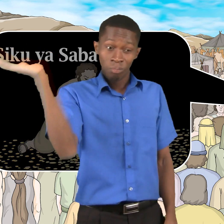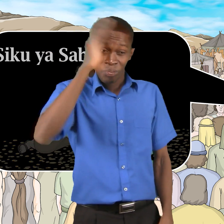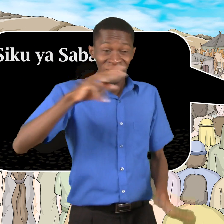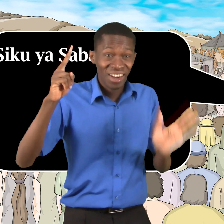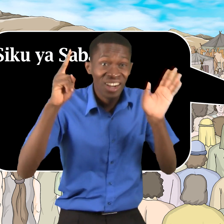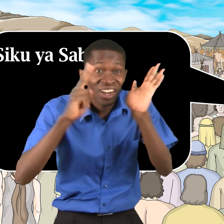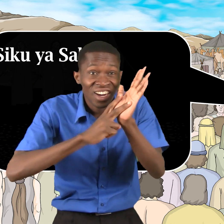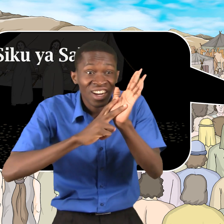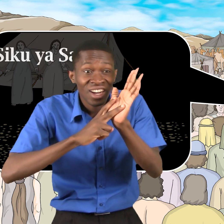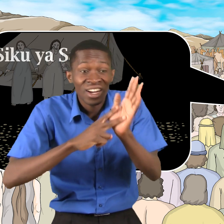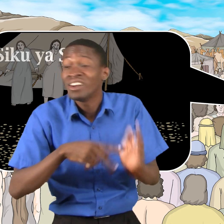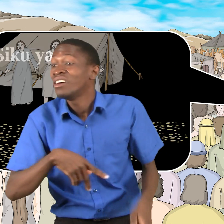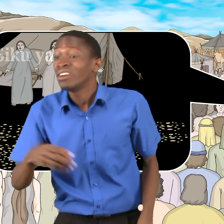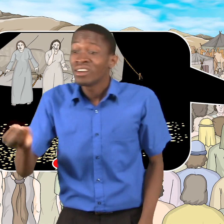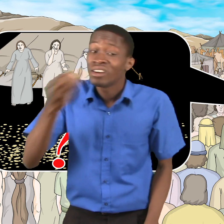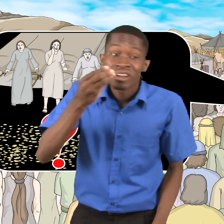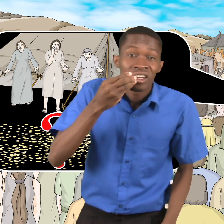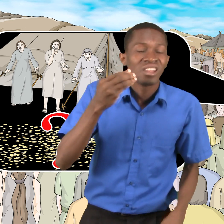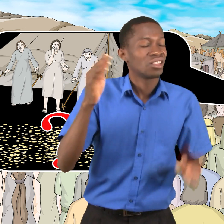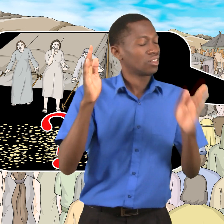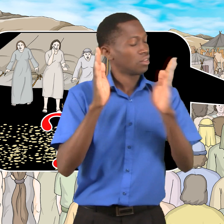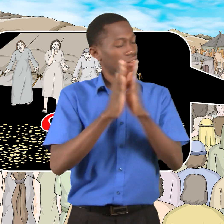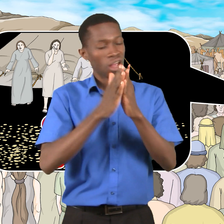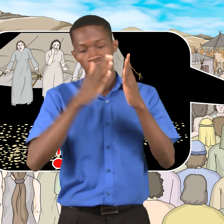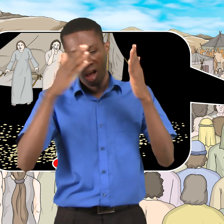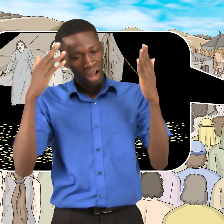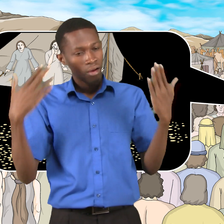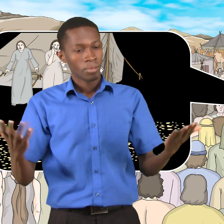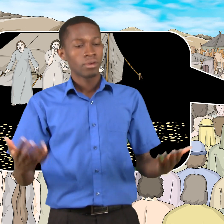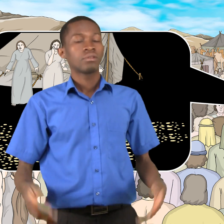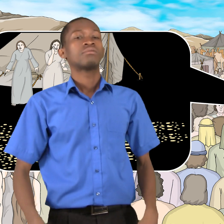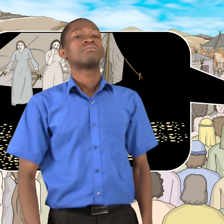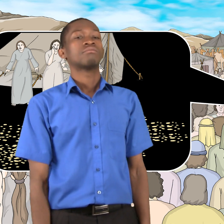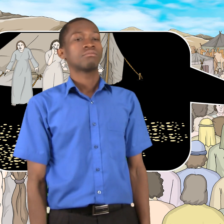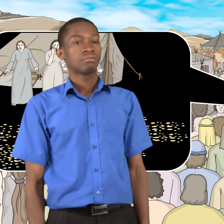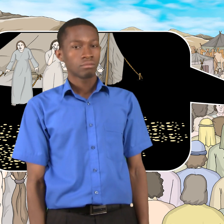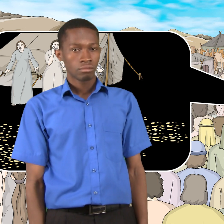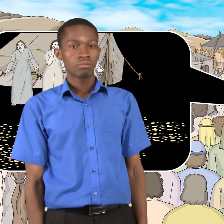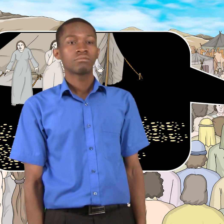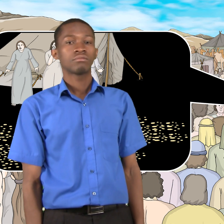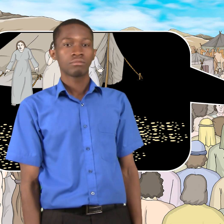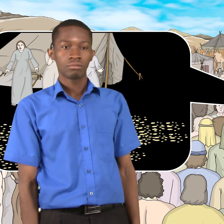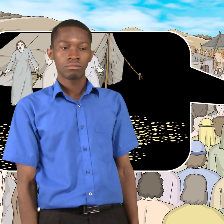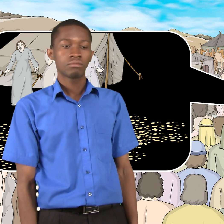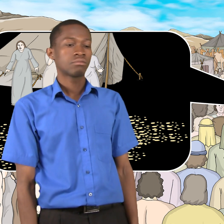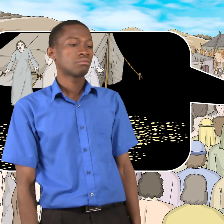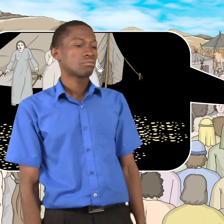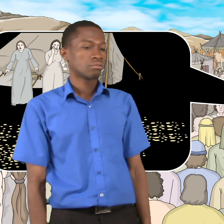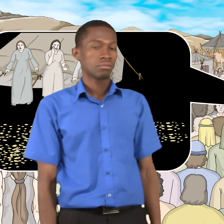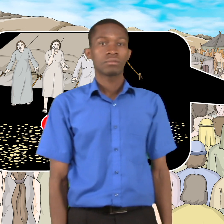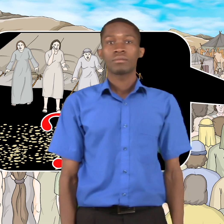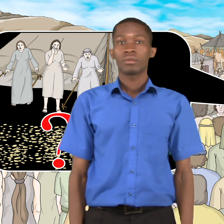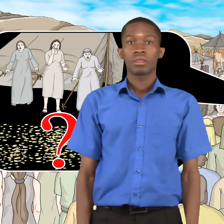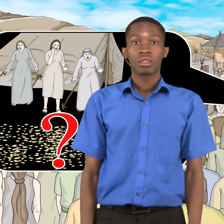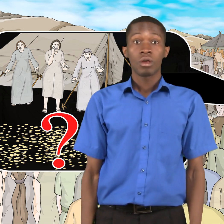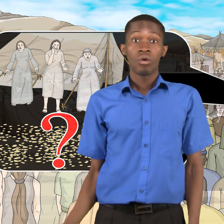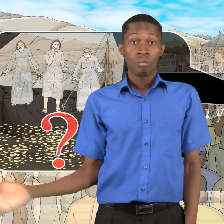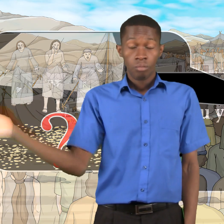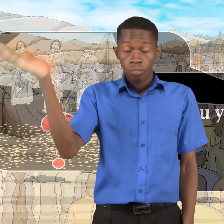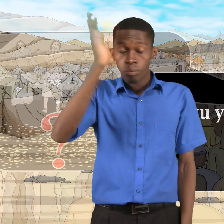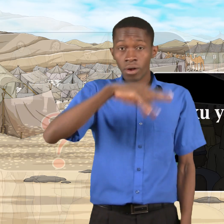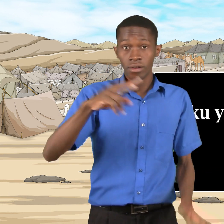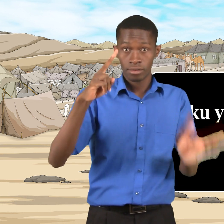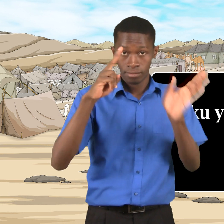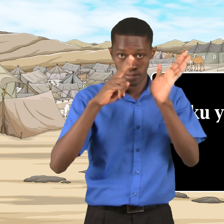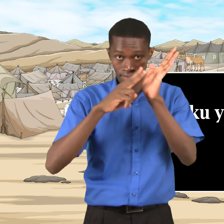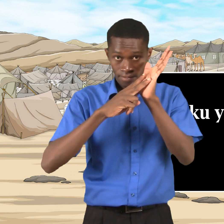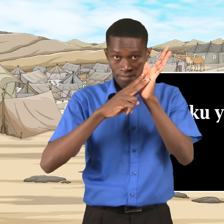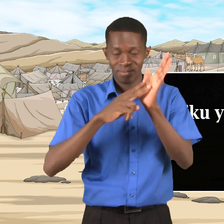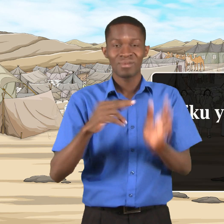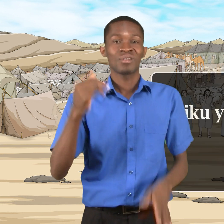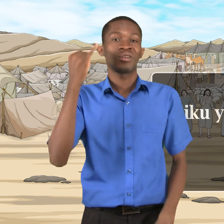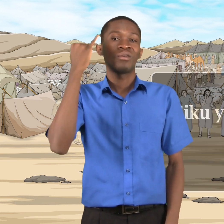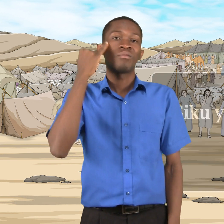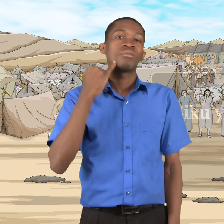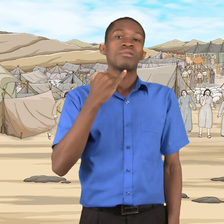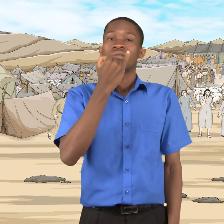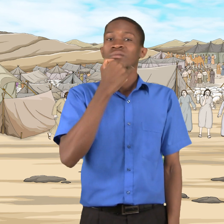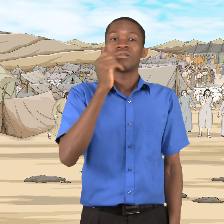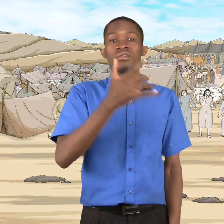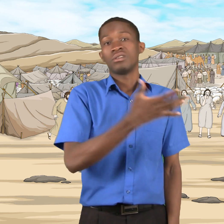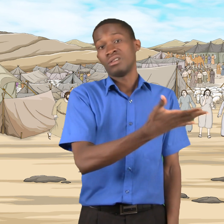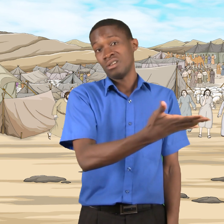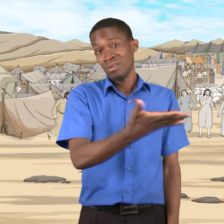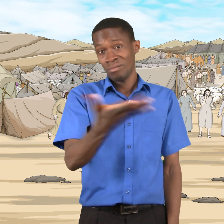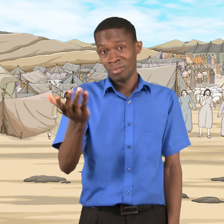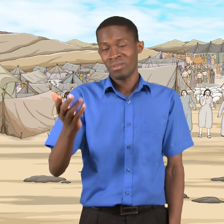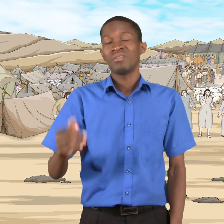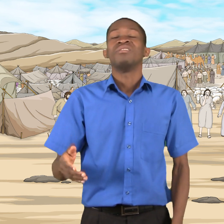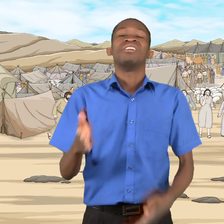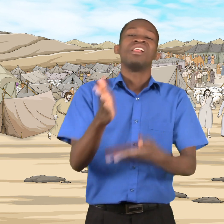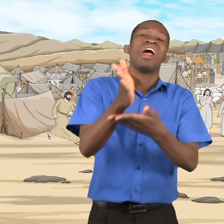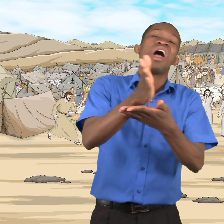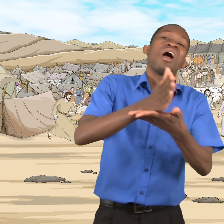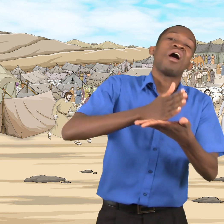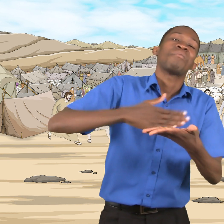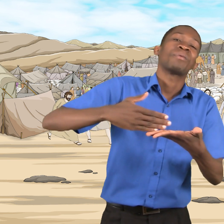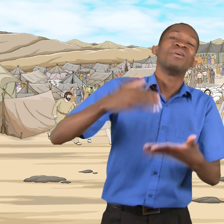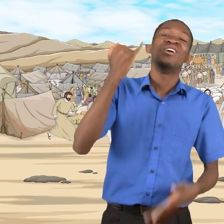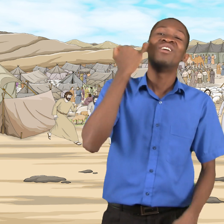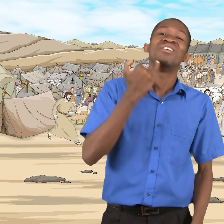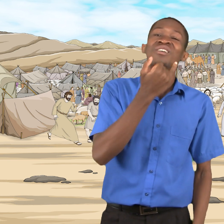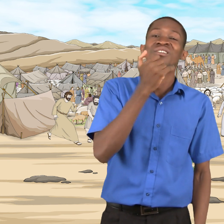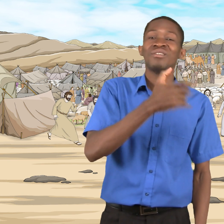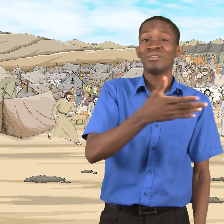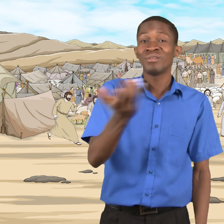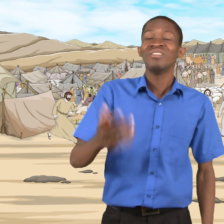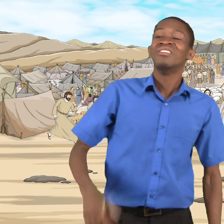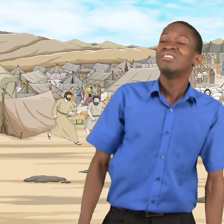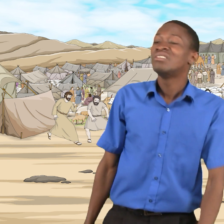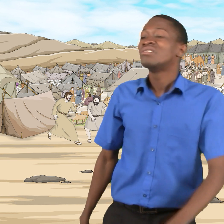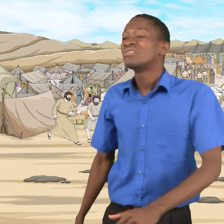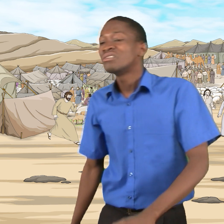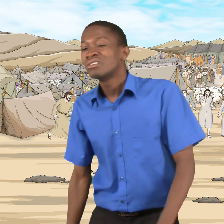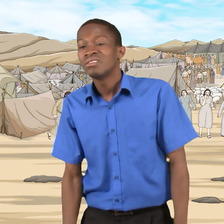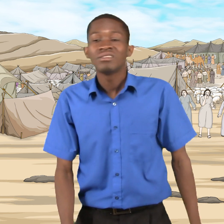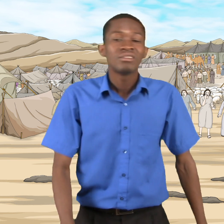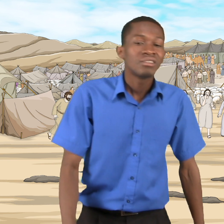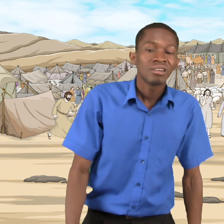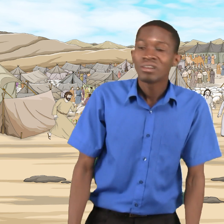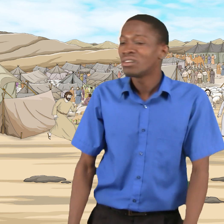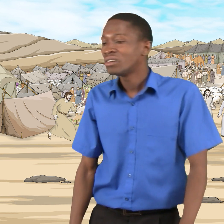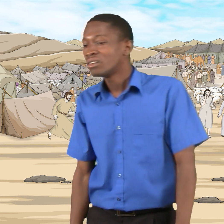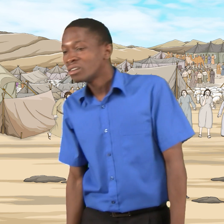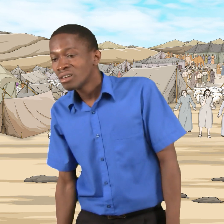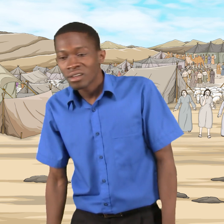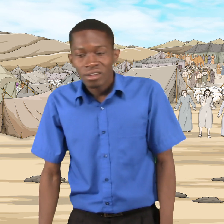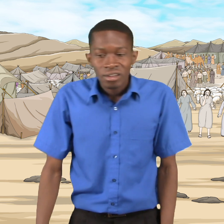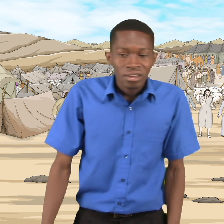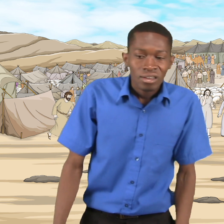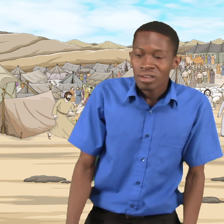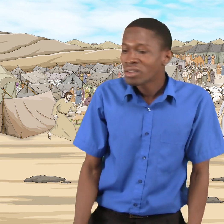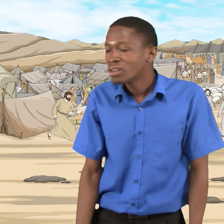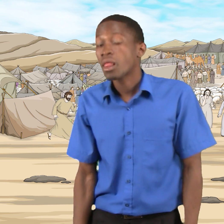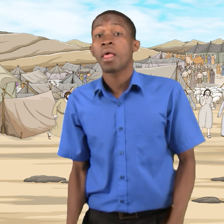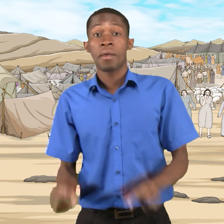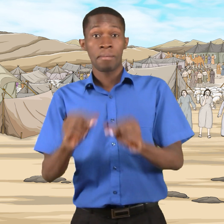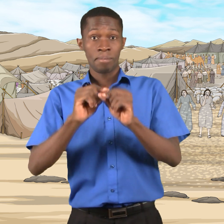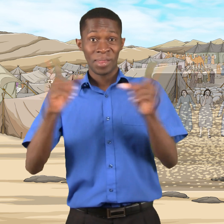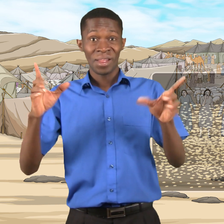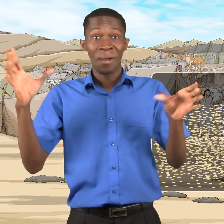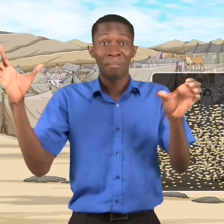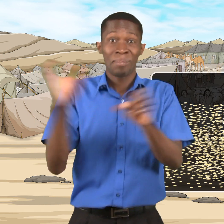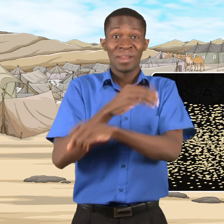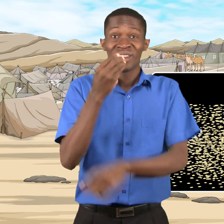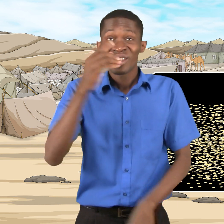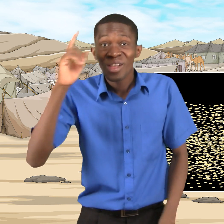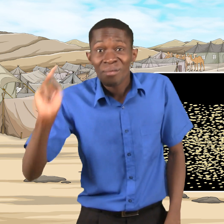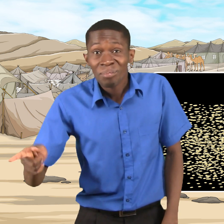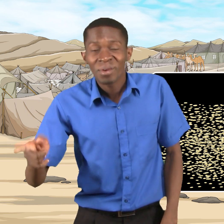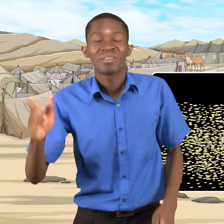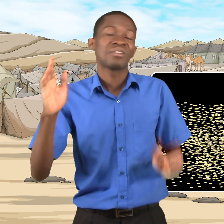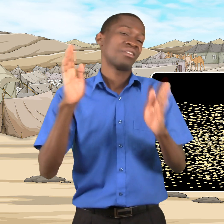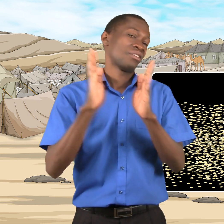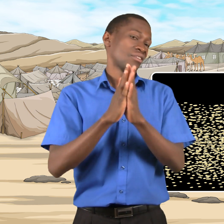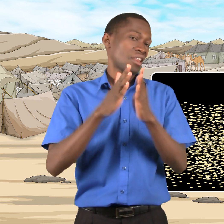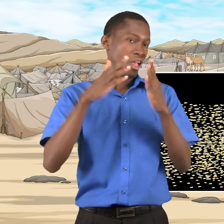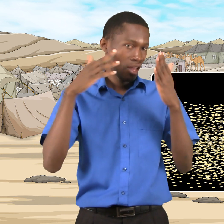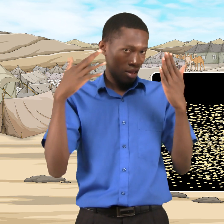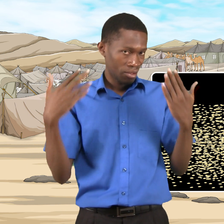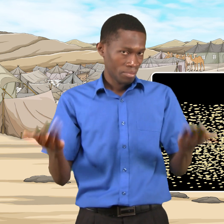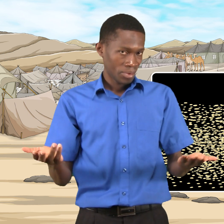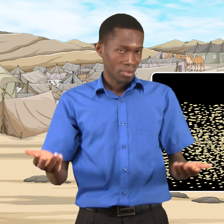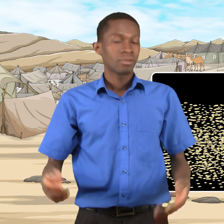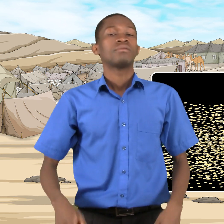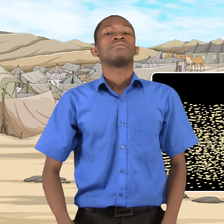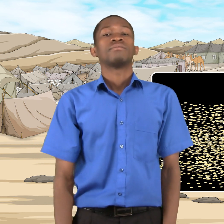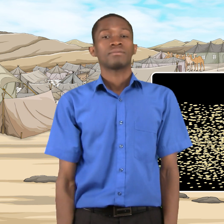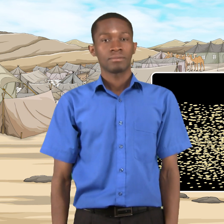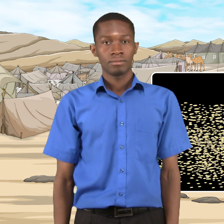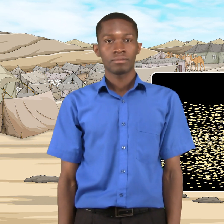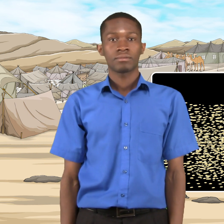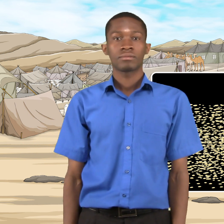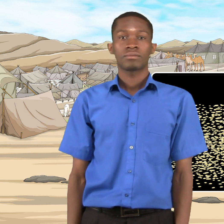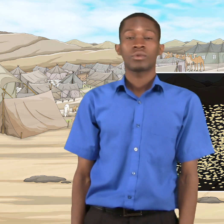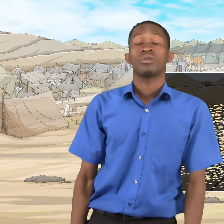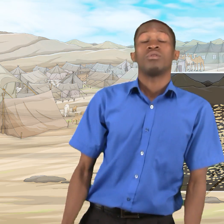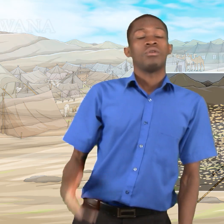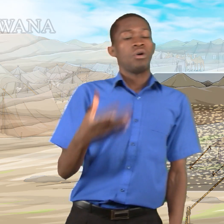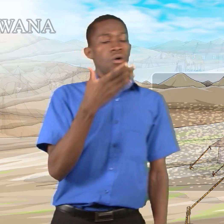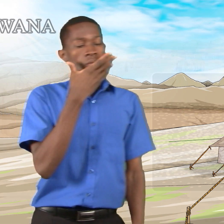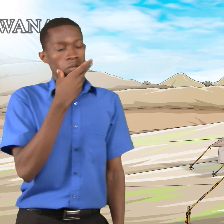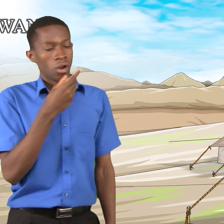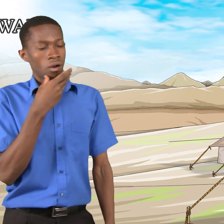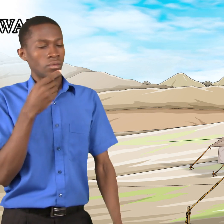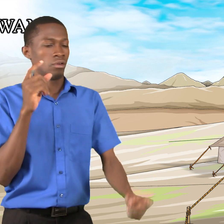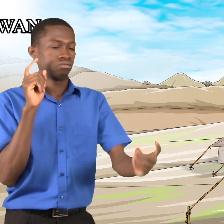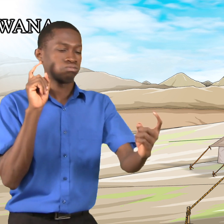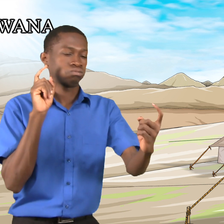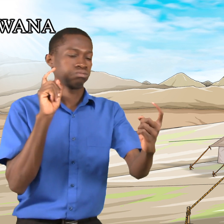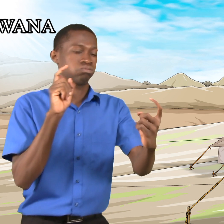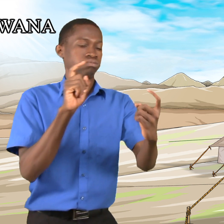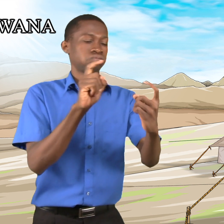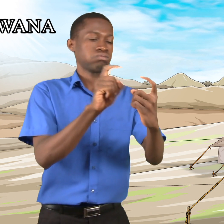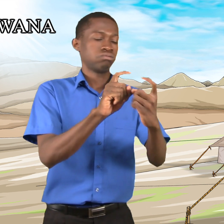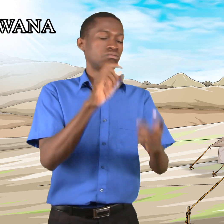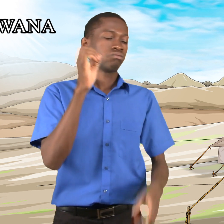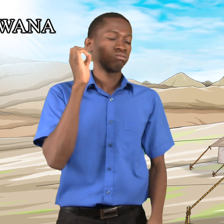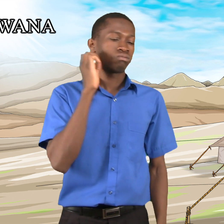Yet on the seventh day some of the people went out to gather, but they did not find anything.